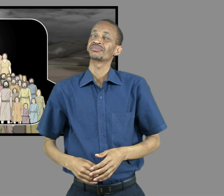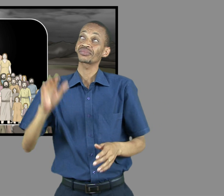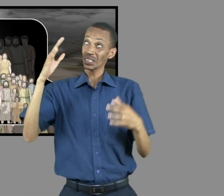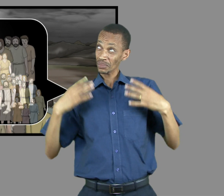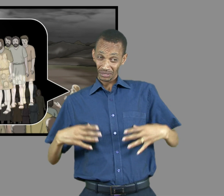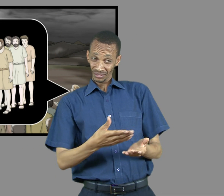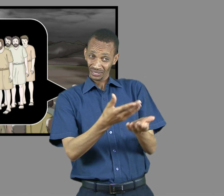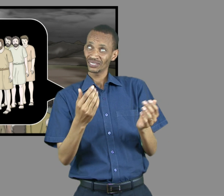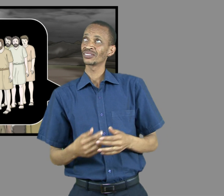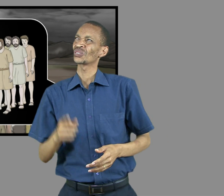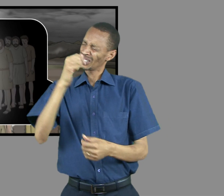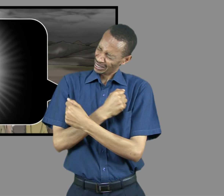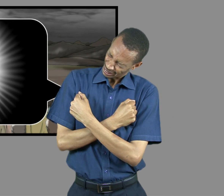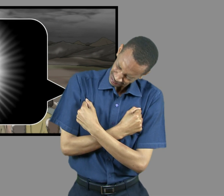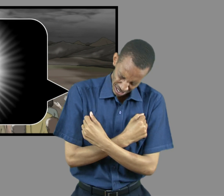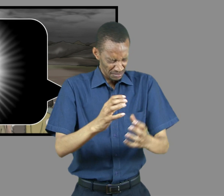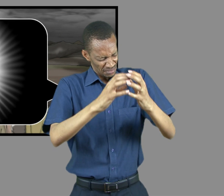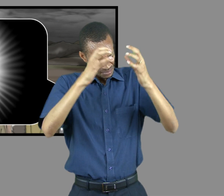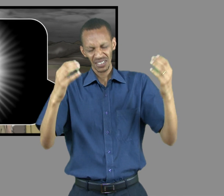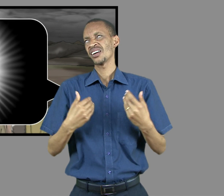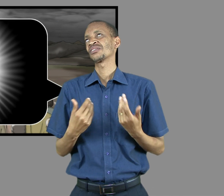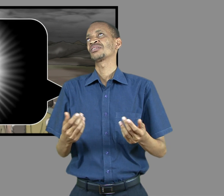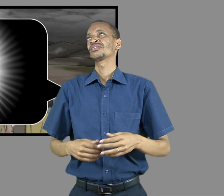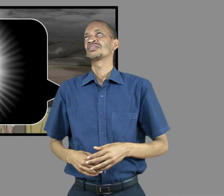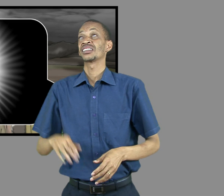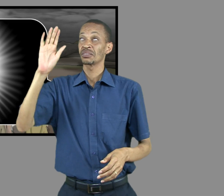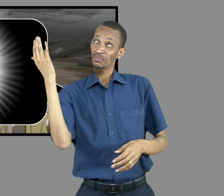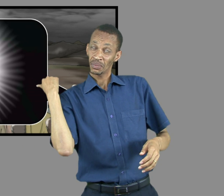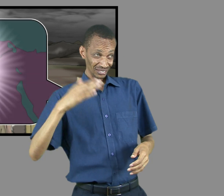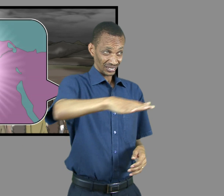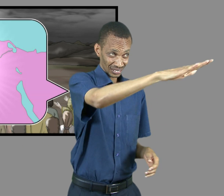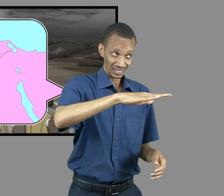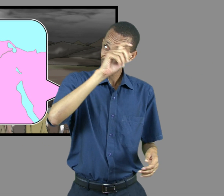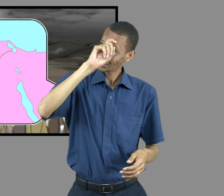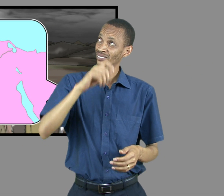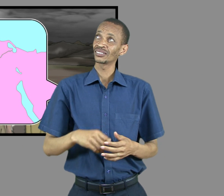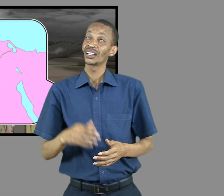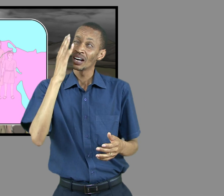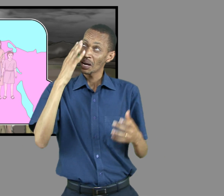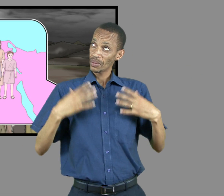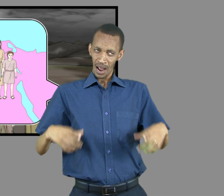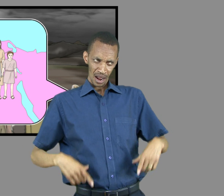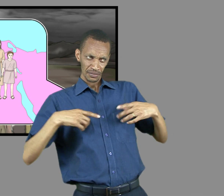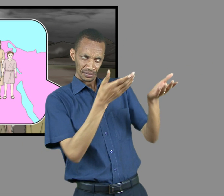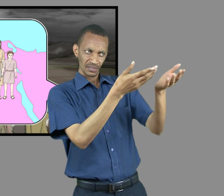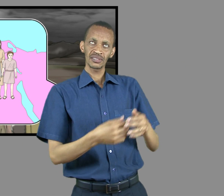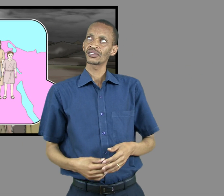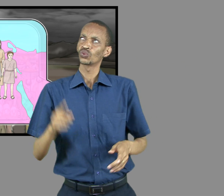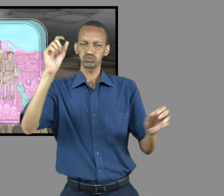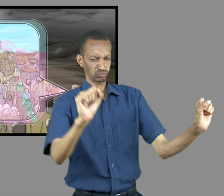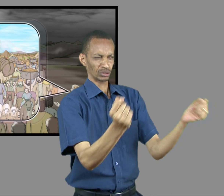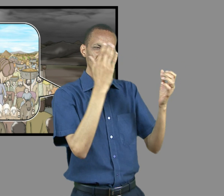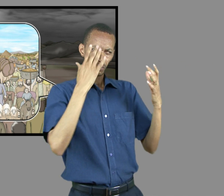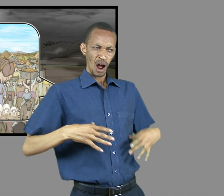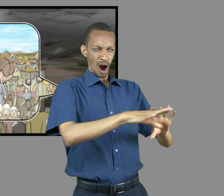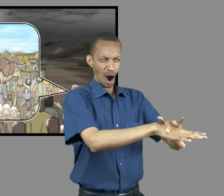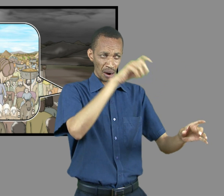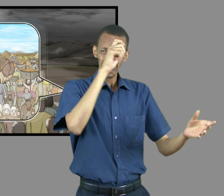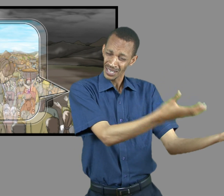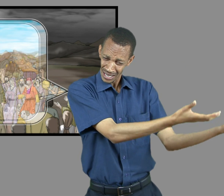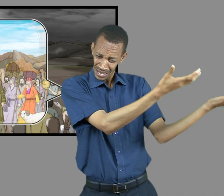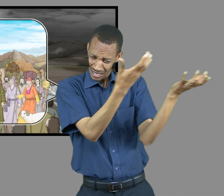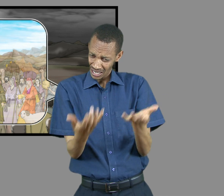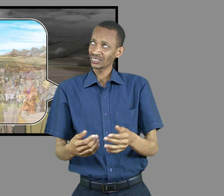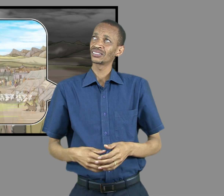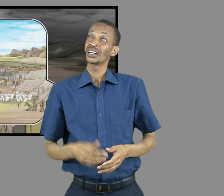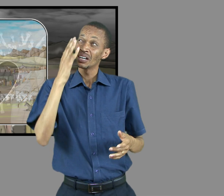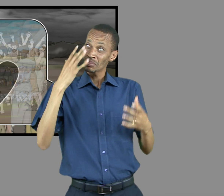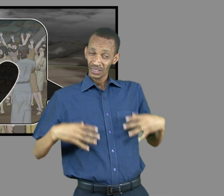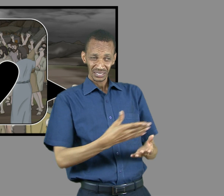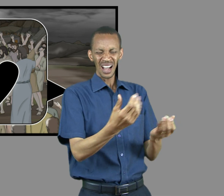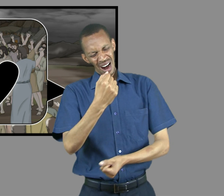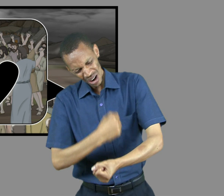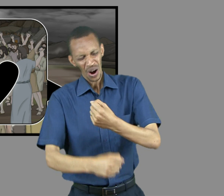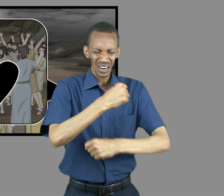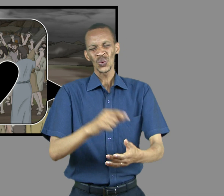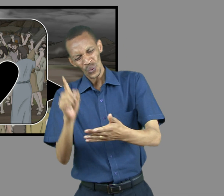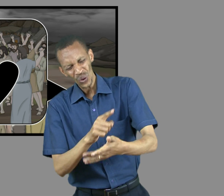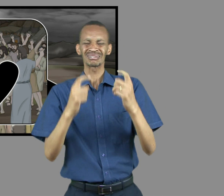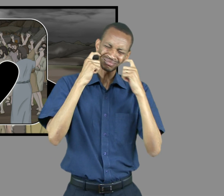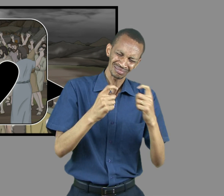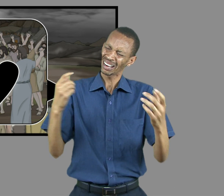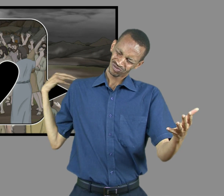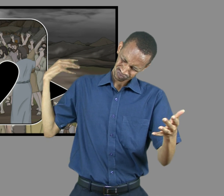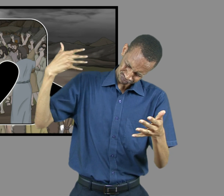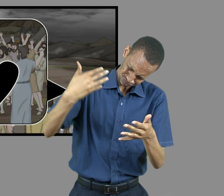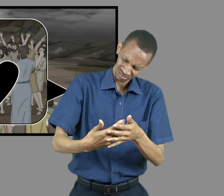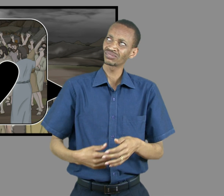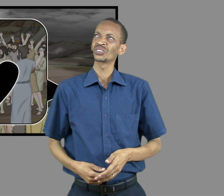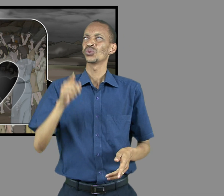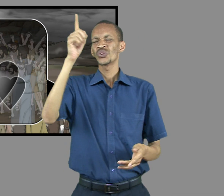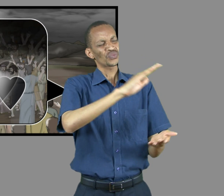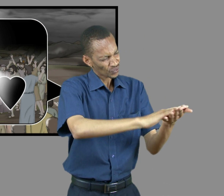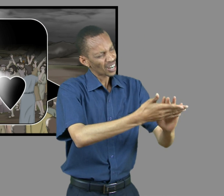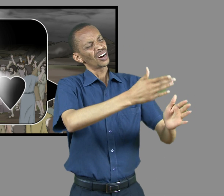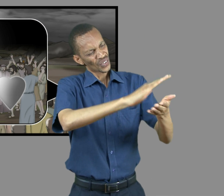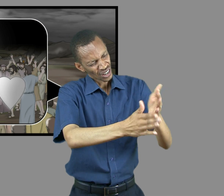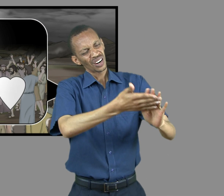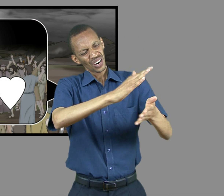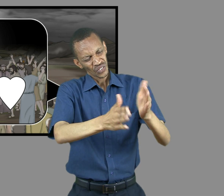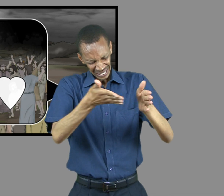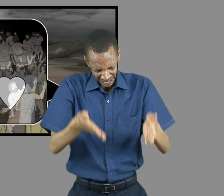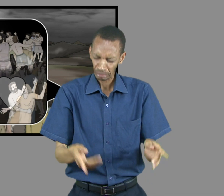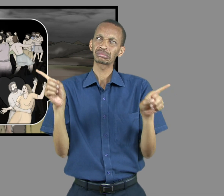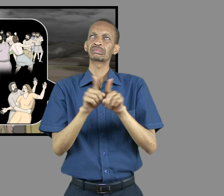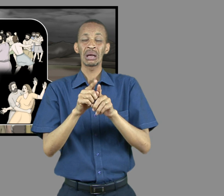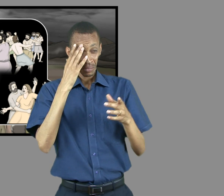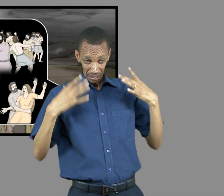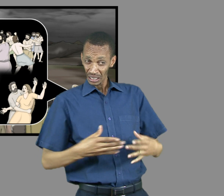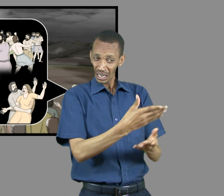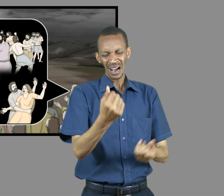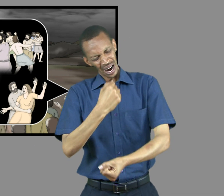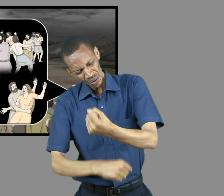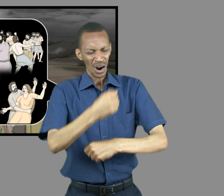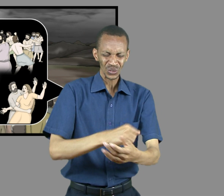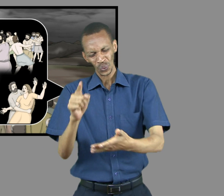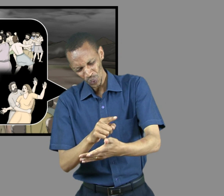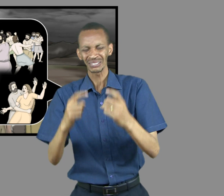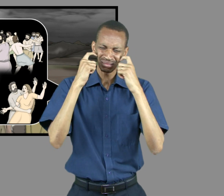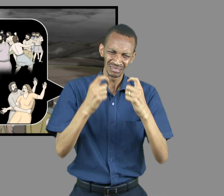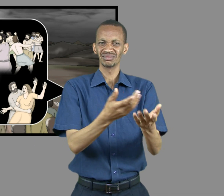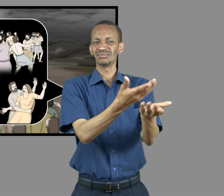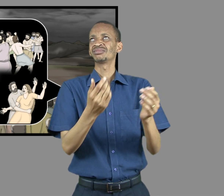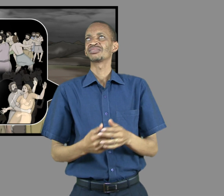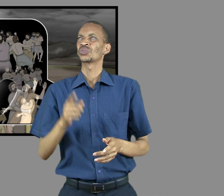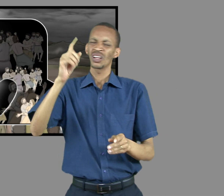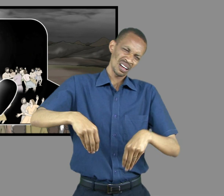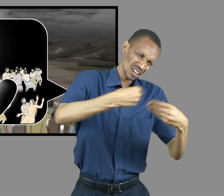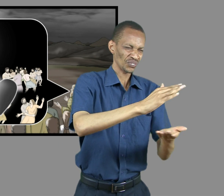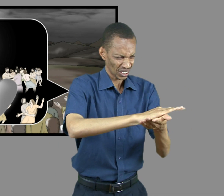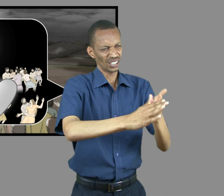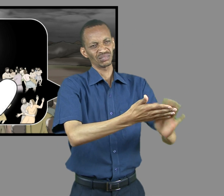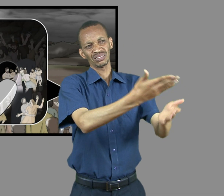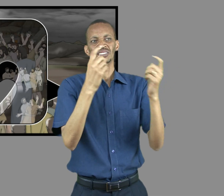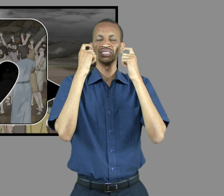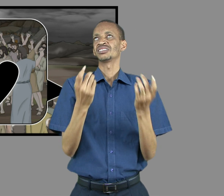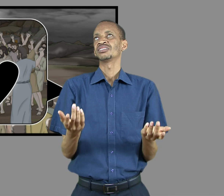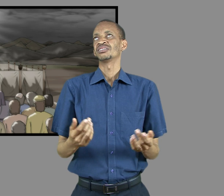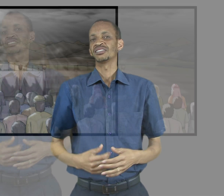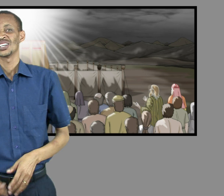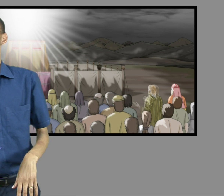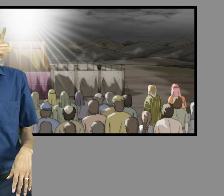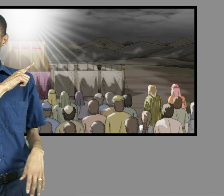Pardon, I pray, the iniquity of this people, in keeping with the greatness of Your loving devotion, just as You have forgiven them ever since they left Egypt.”